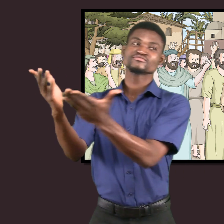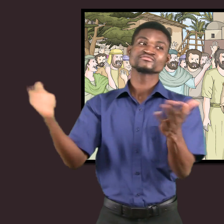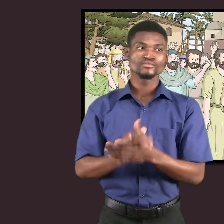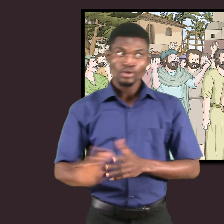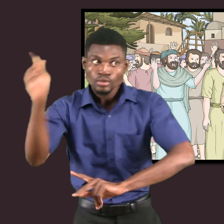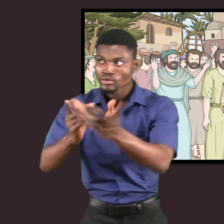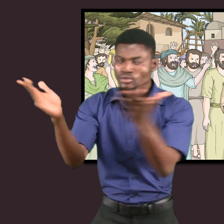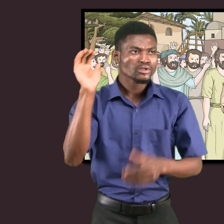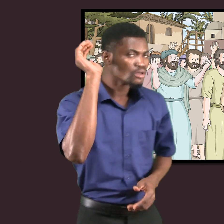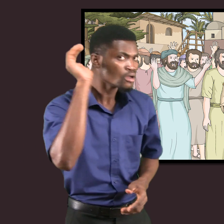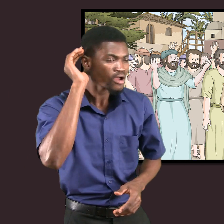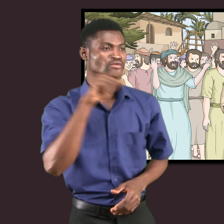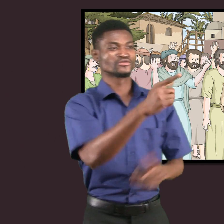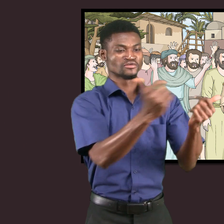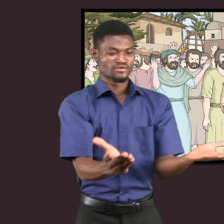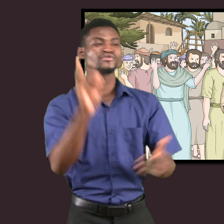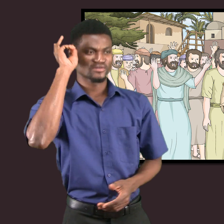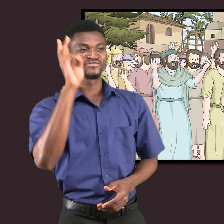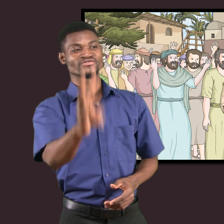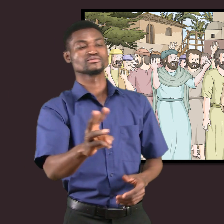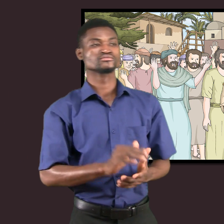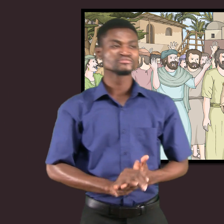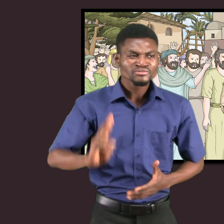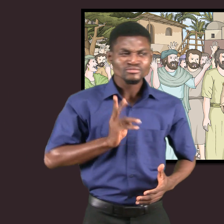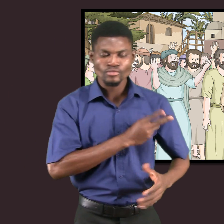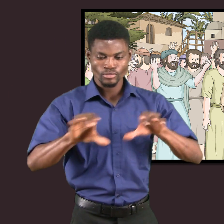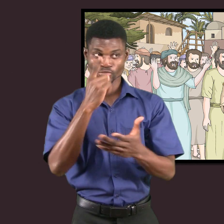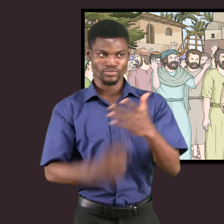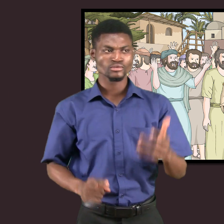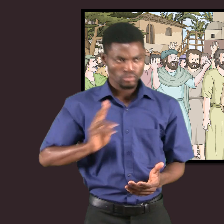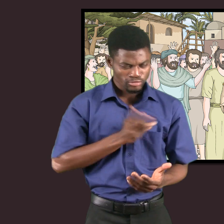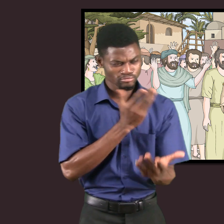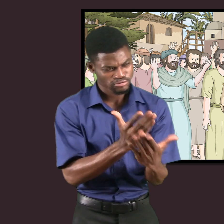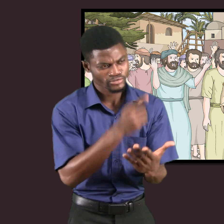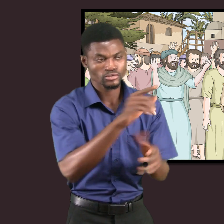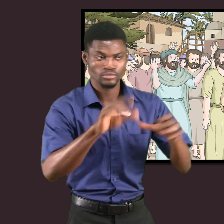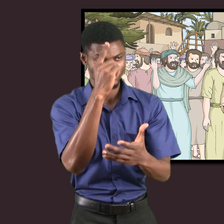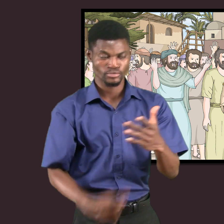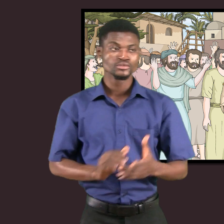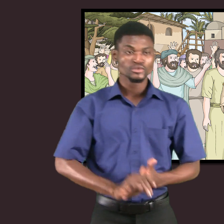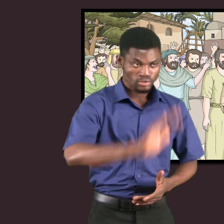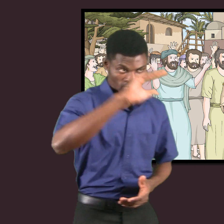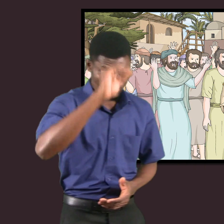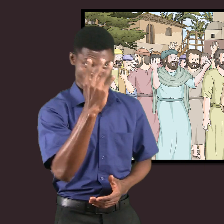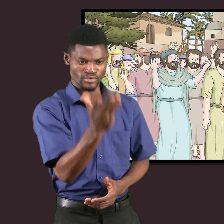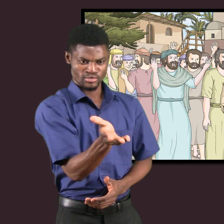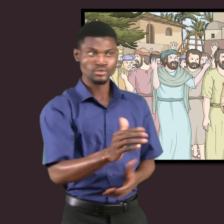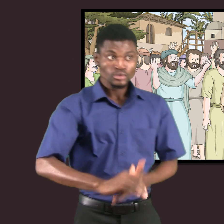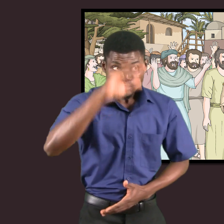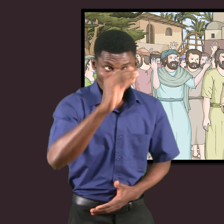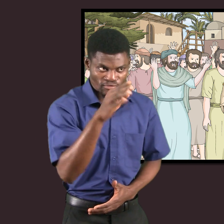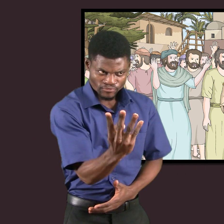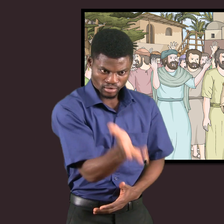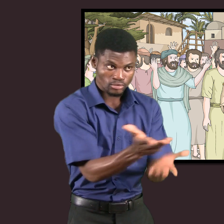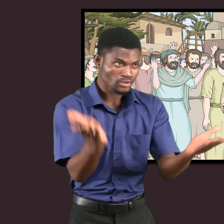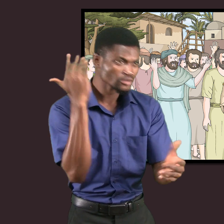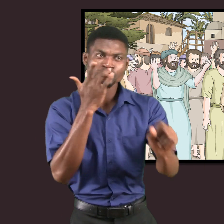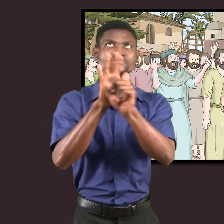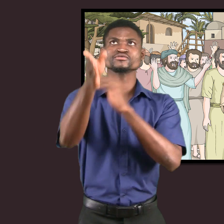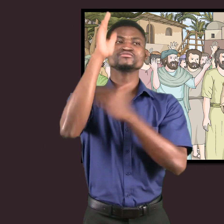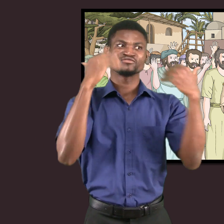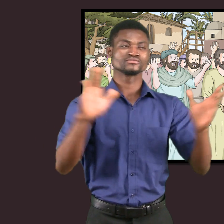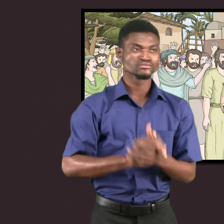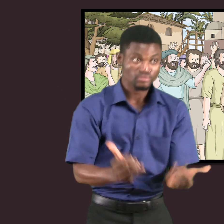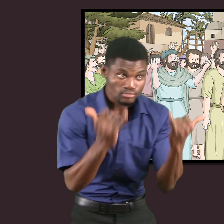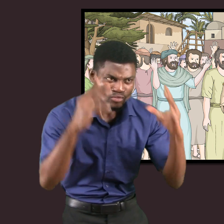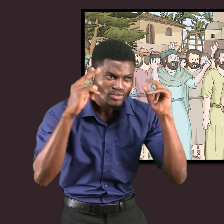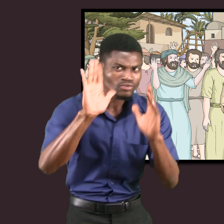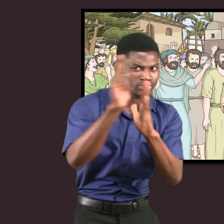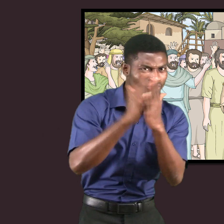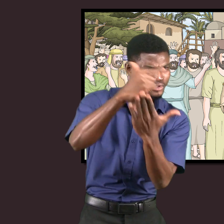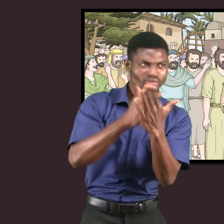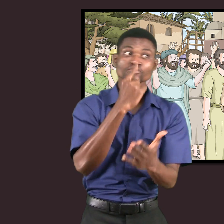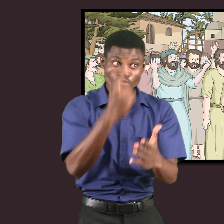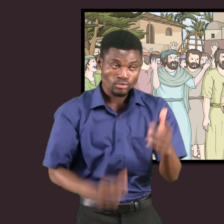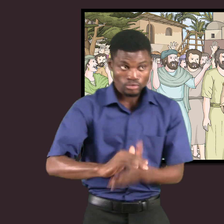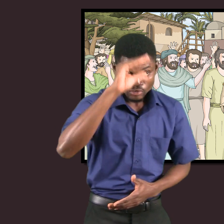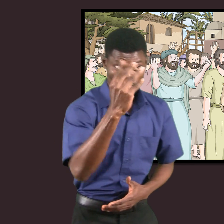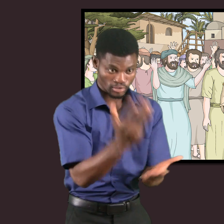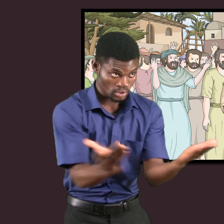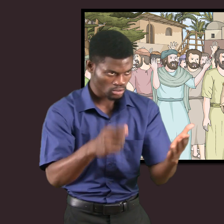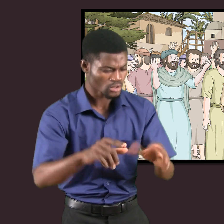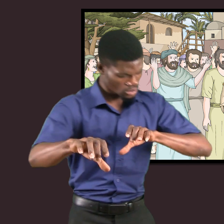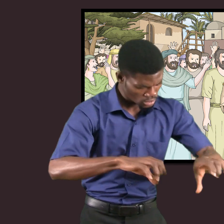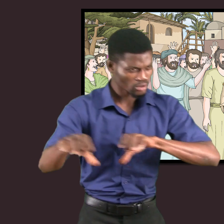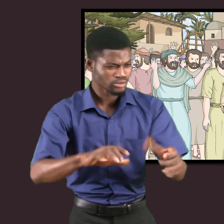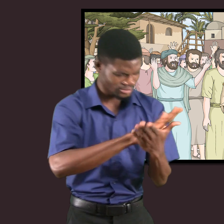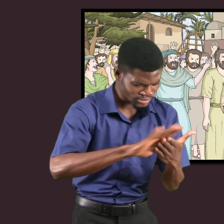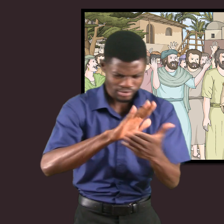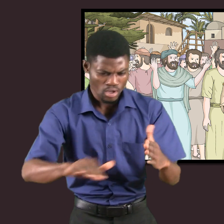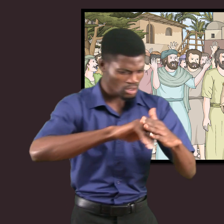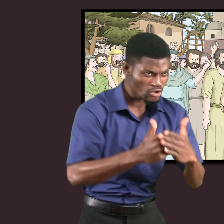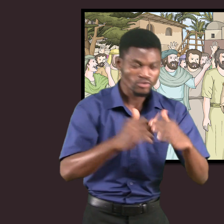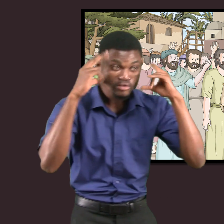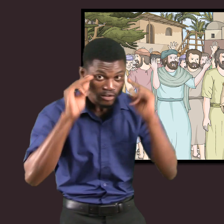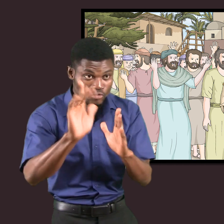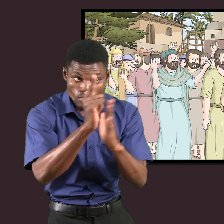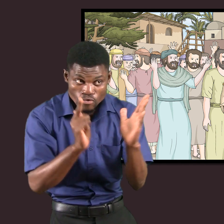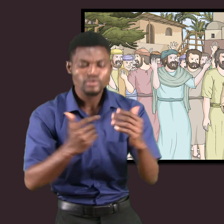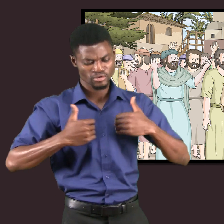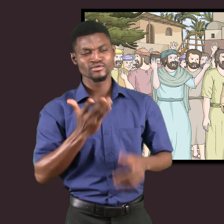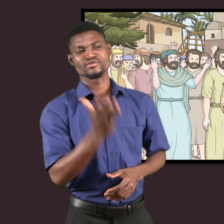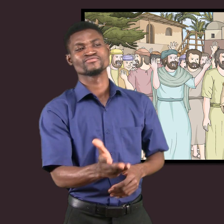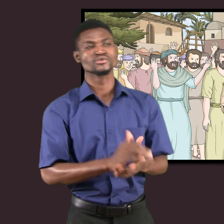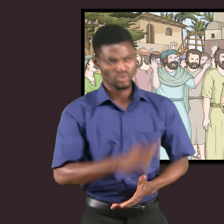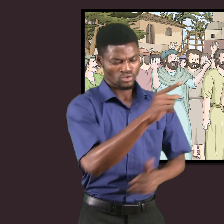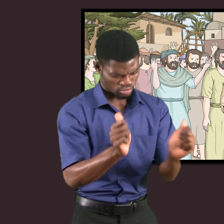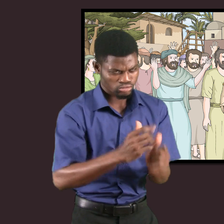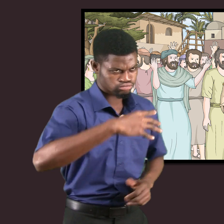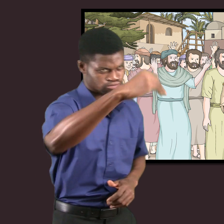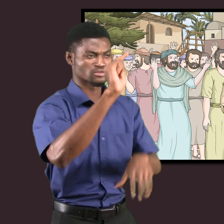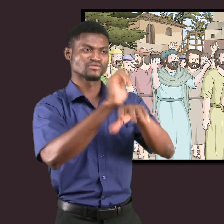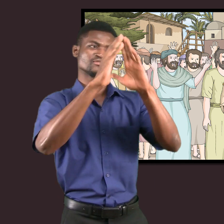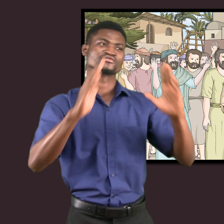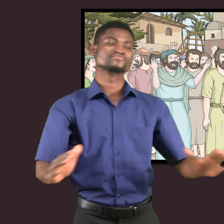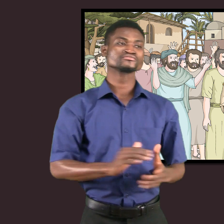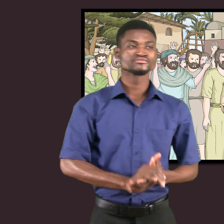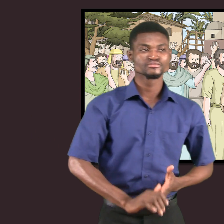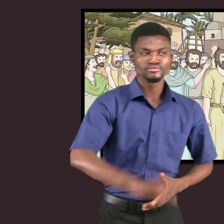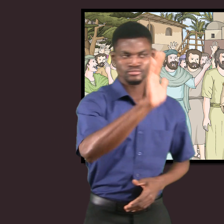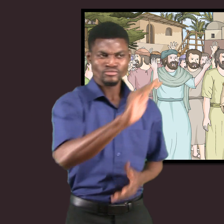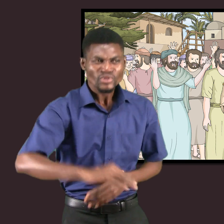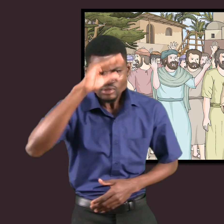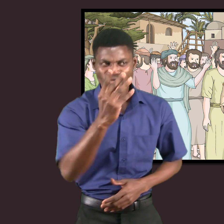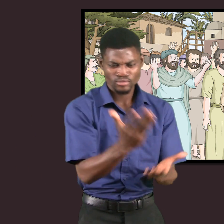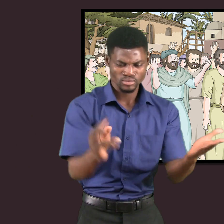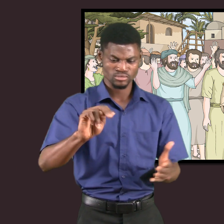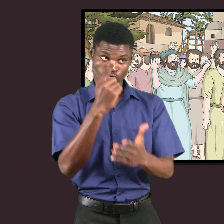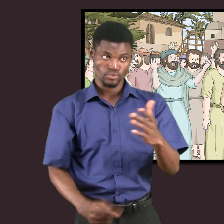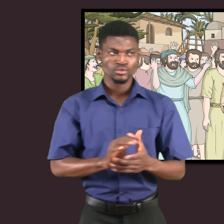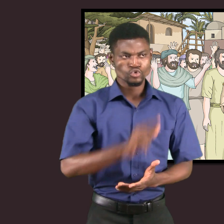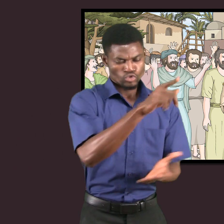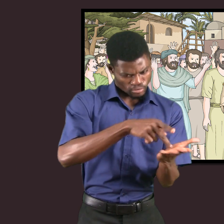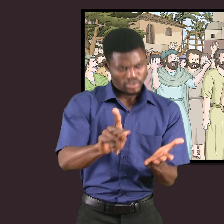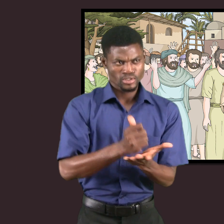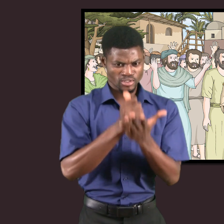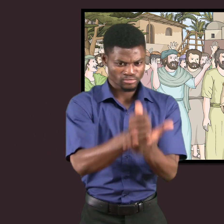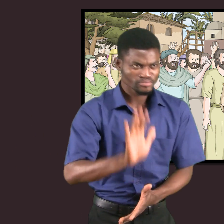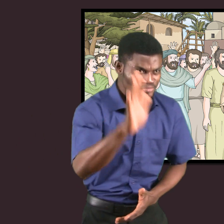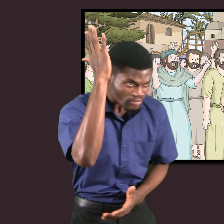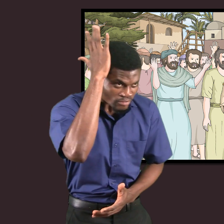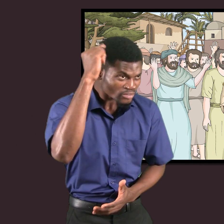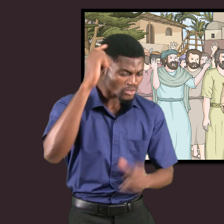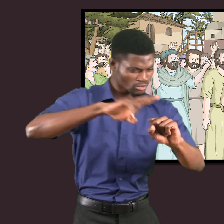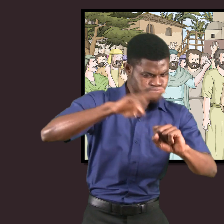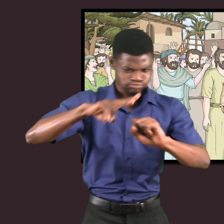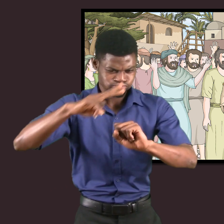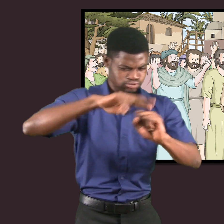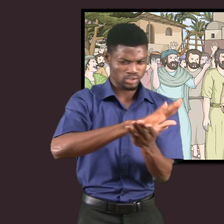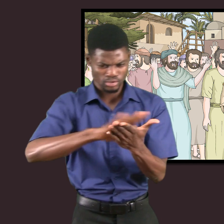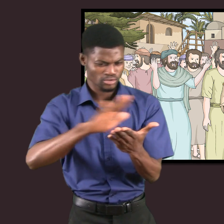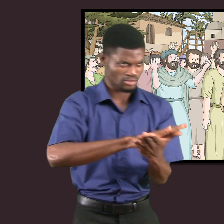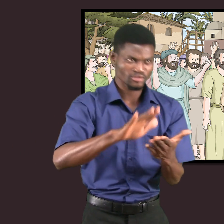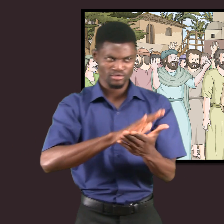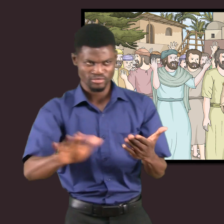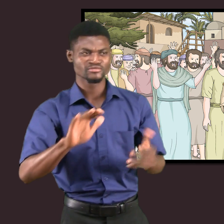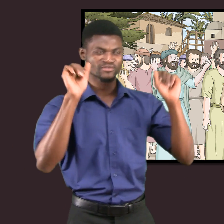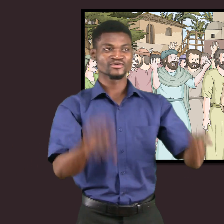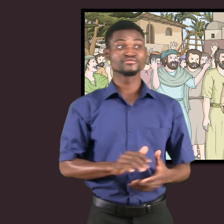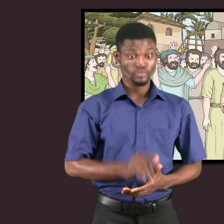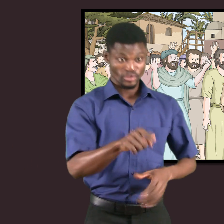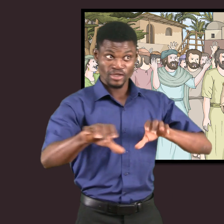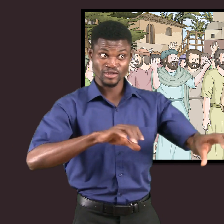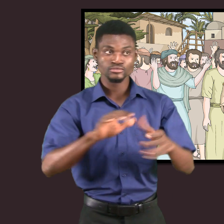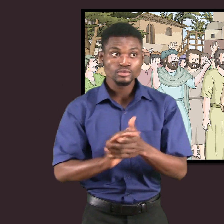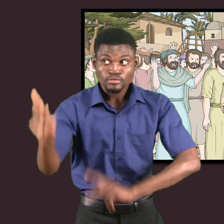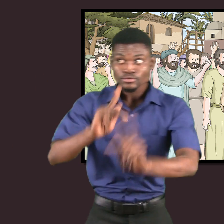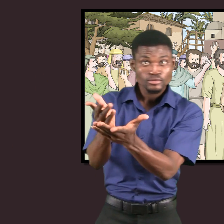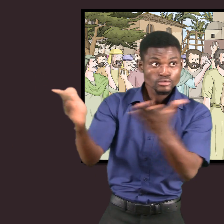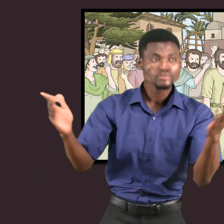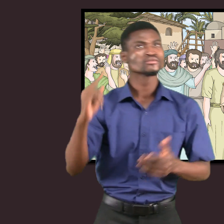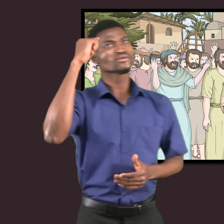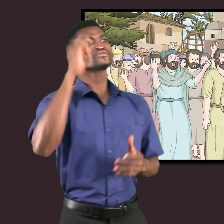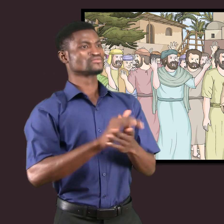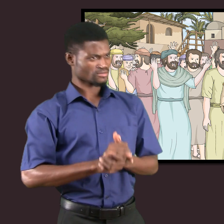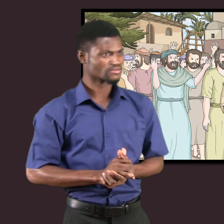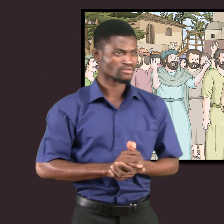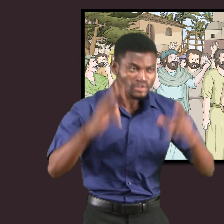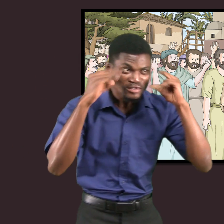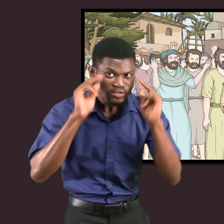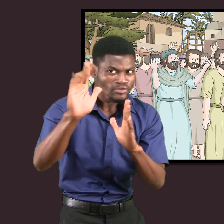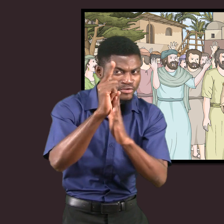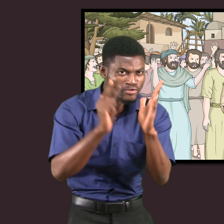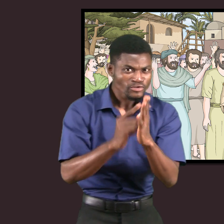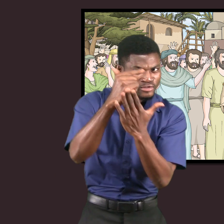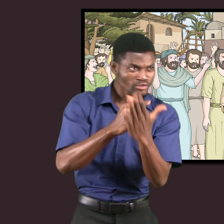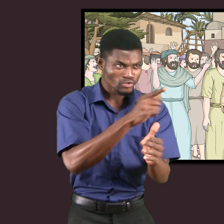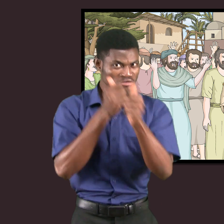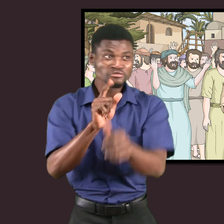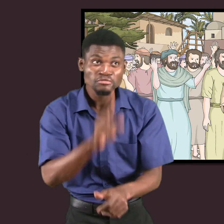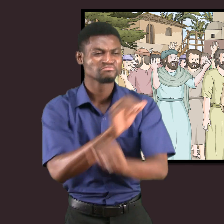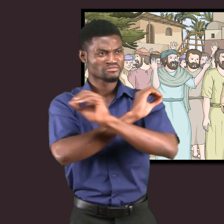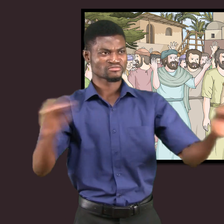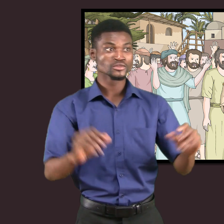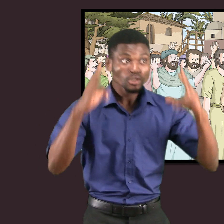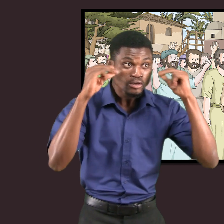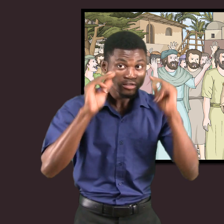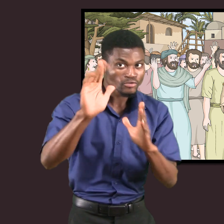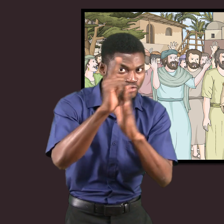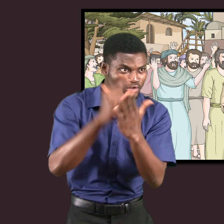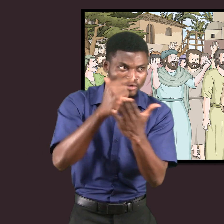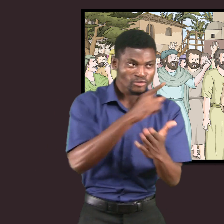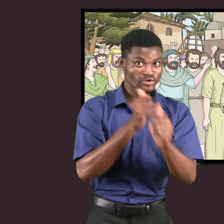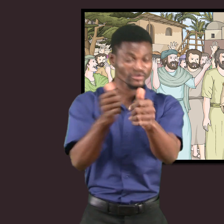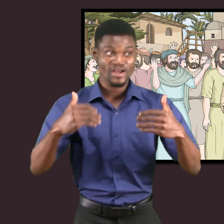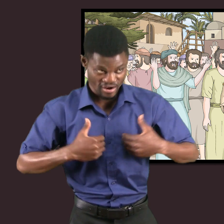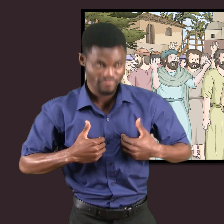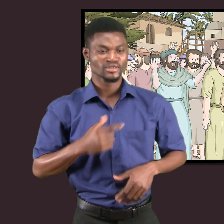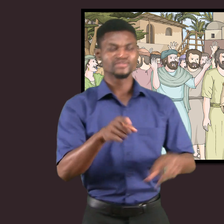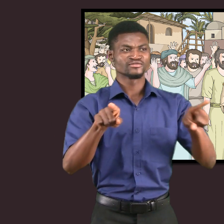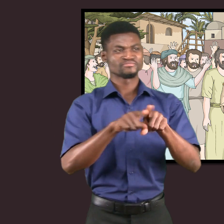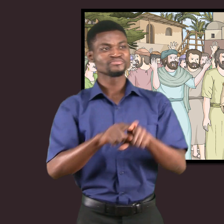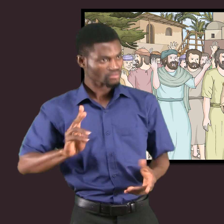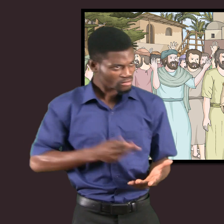There are four men with us who have taken a vow. Take these men, purify yourself along with them, and pay their expenses so they can have their heads shaved. Then everyone will know that there is no truth to these rumors about you, but that you also live in obedience to the law.